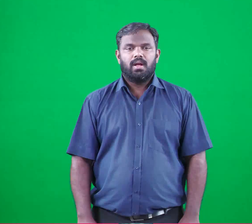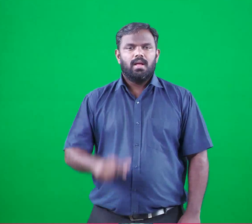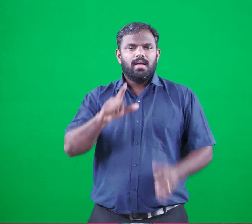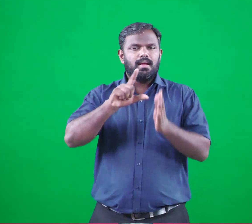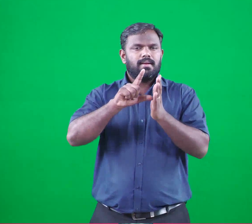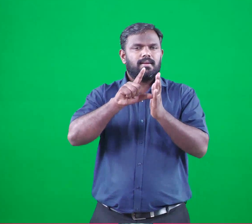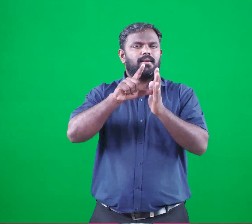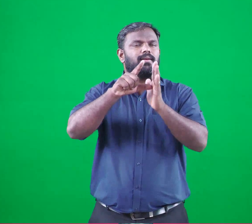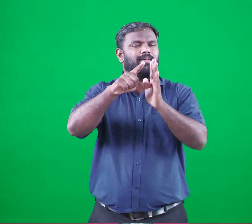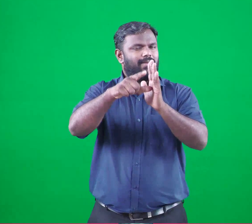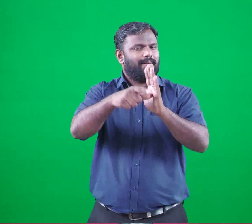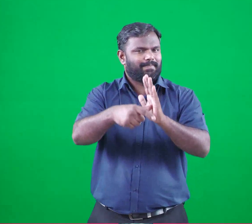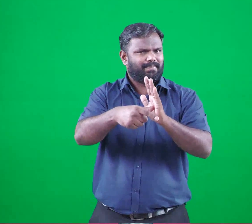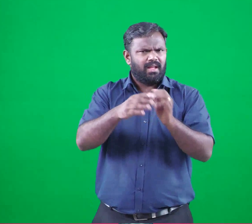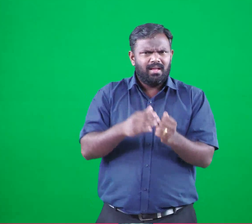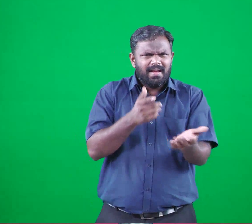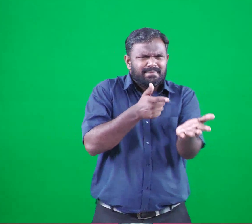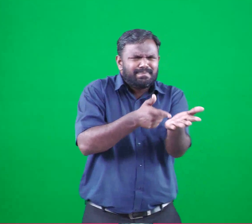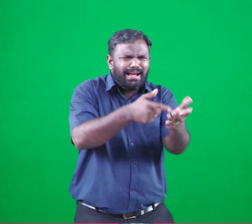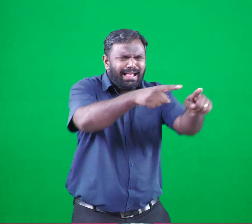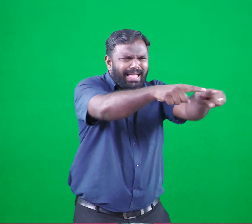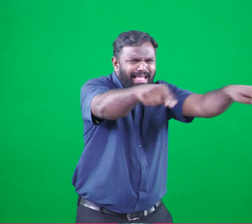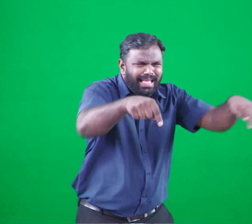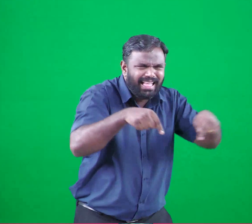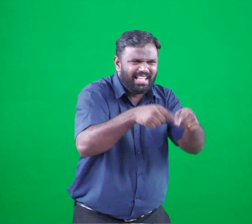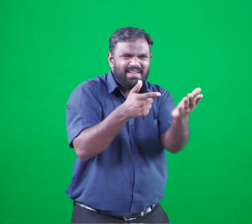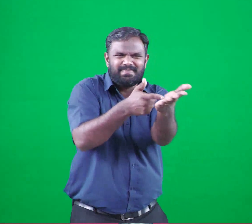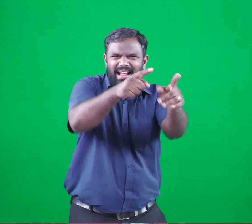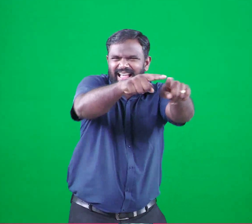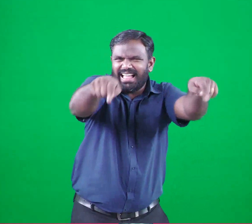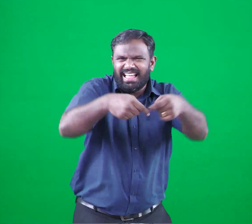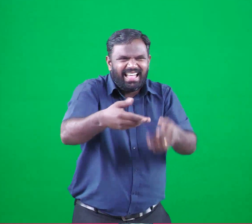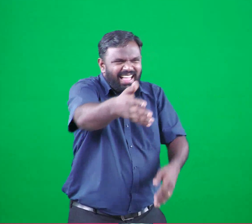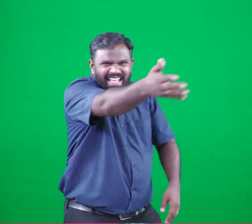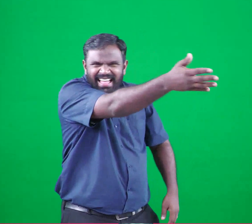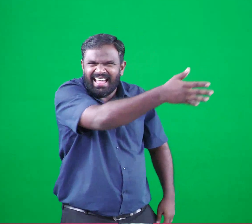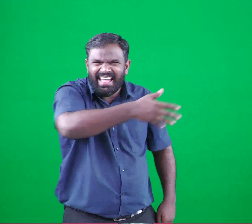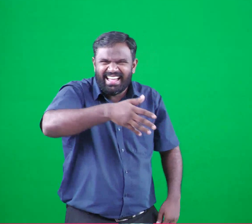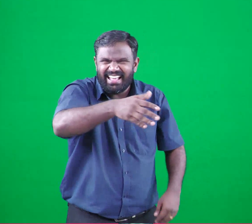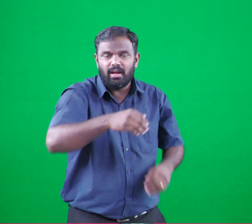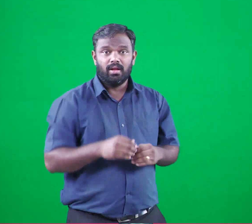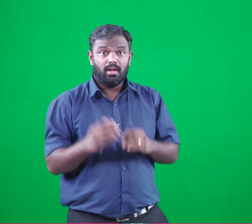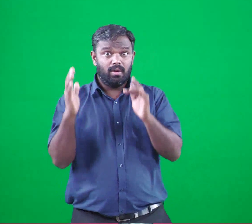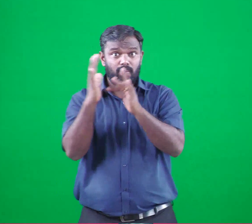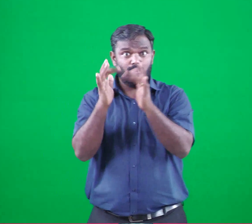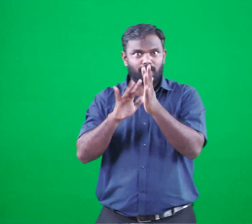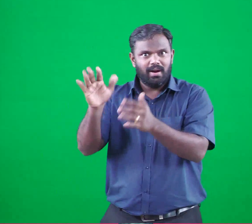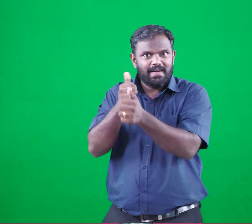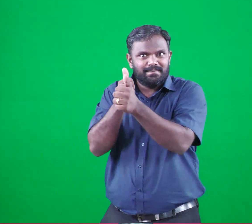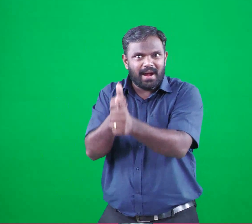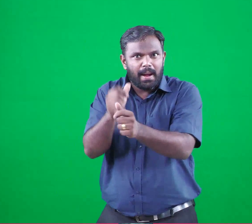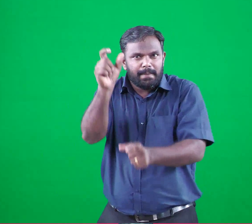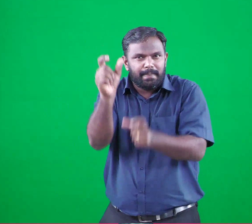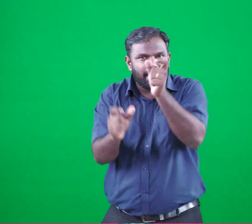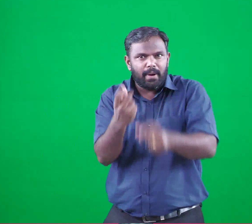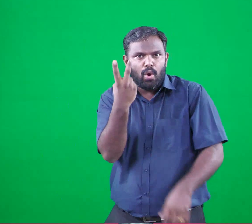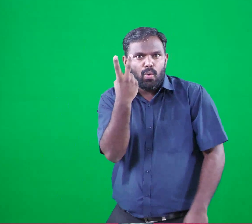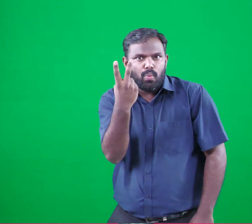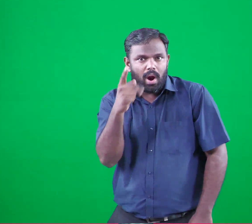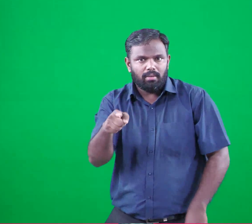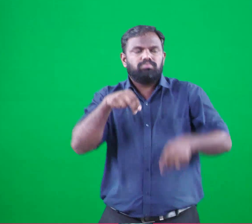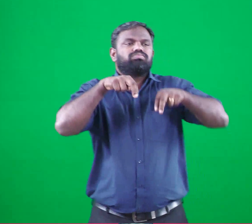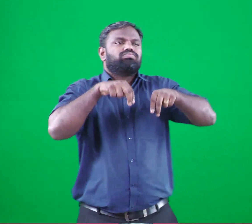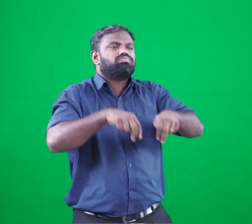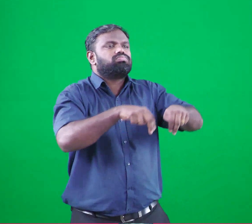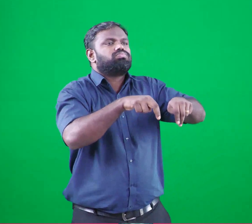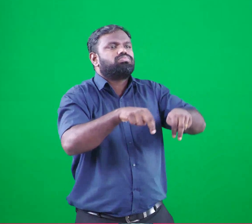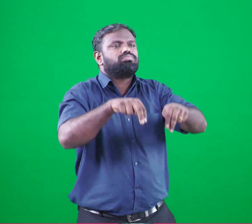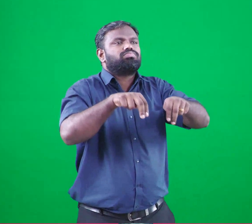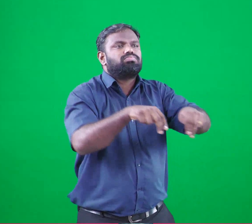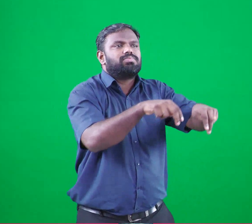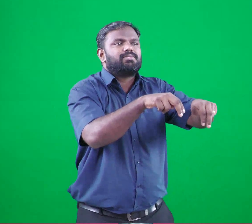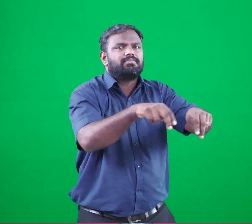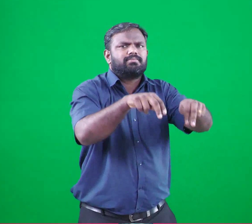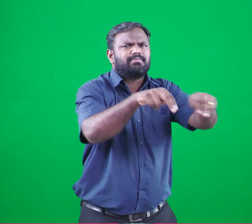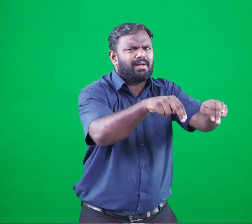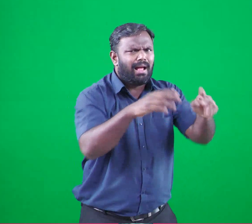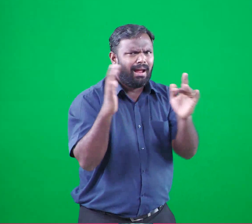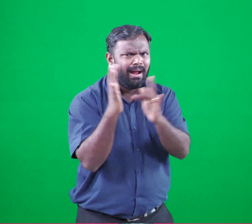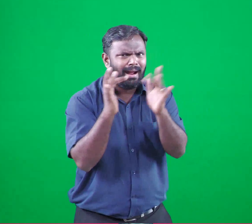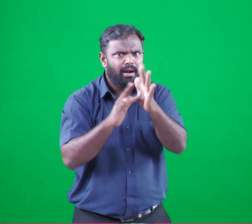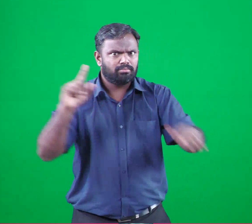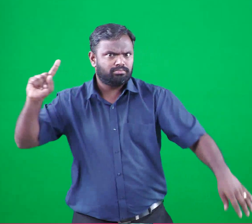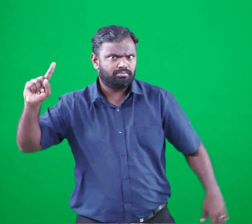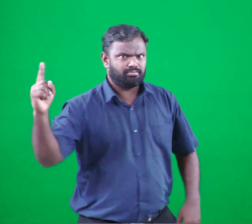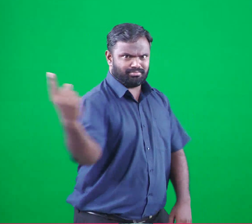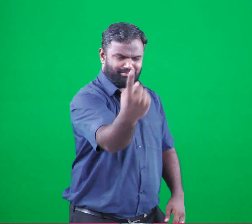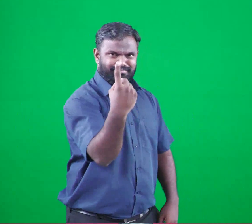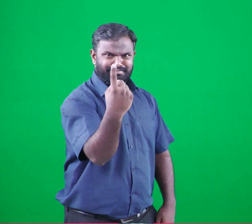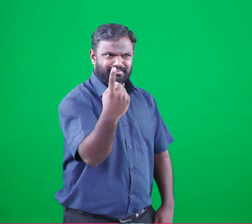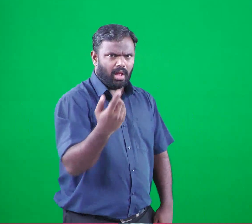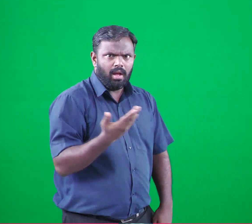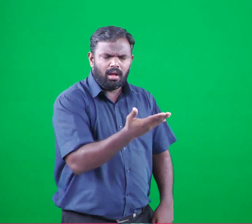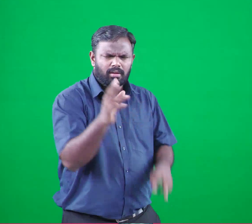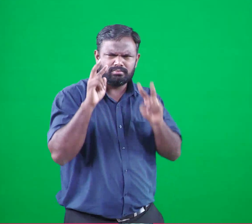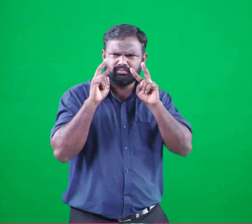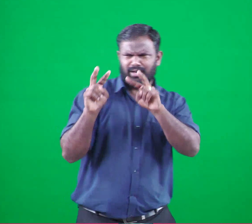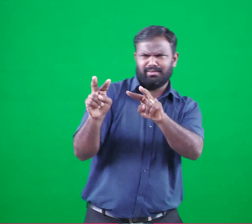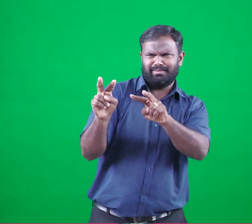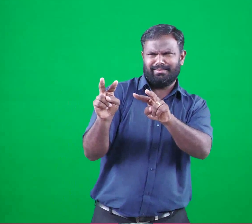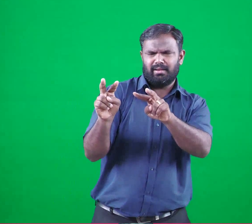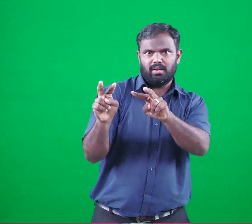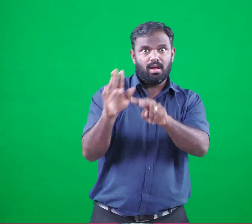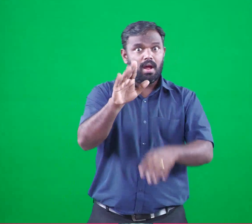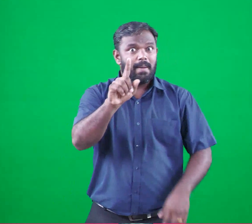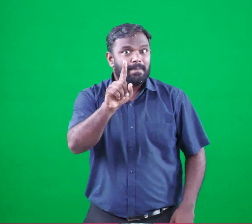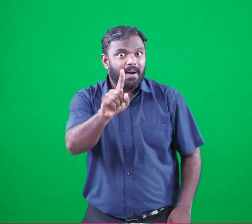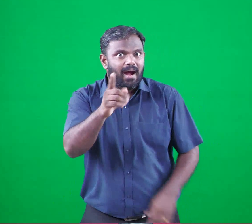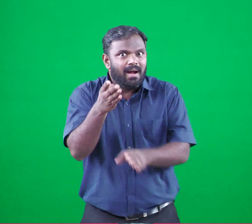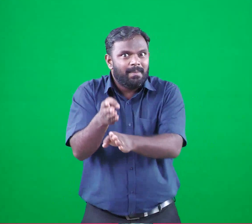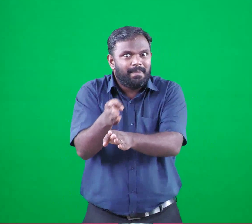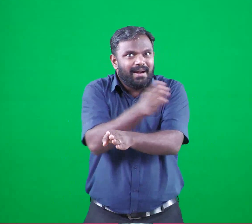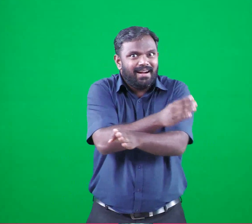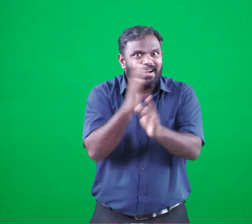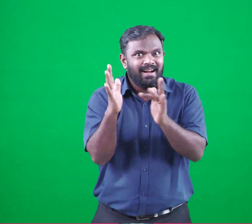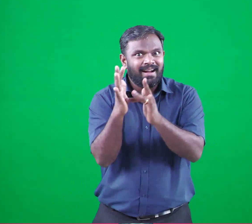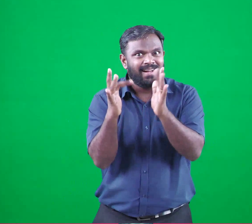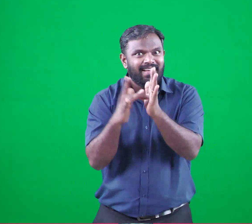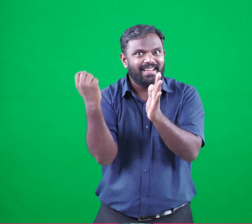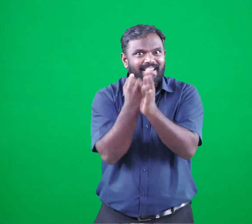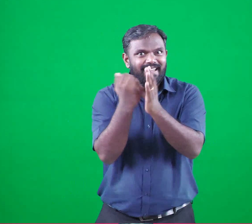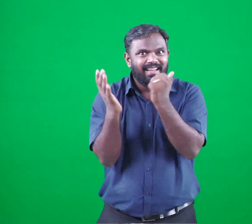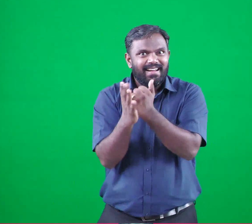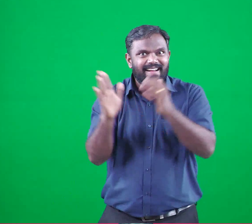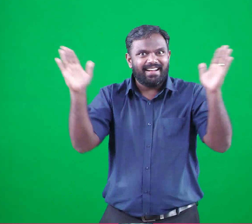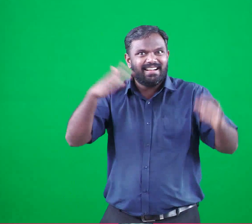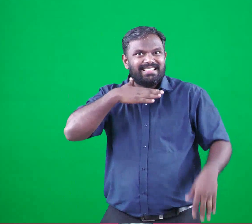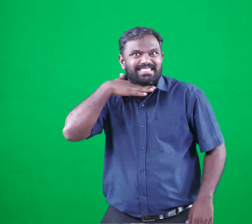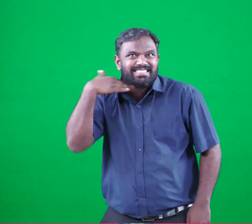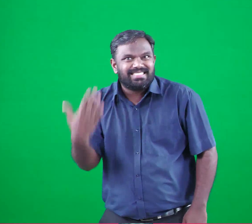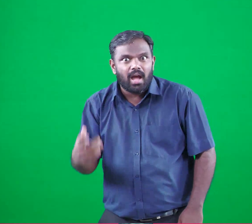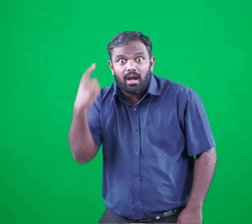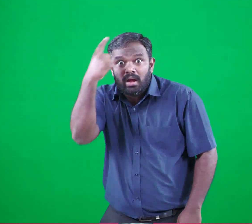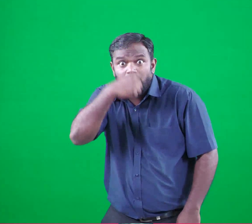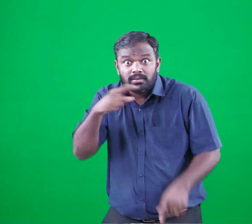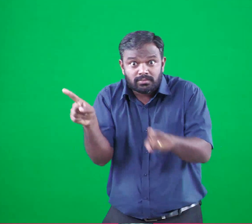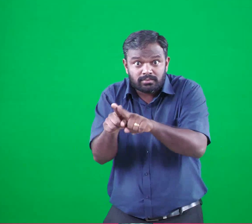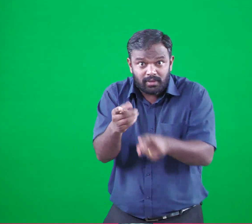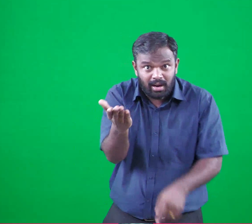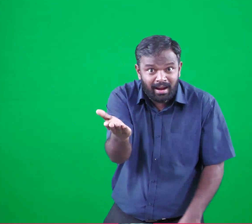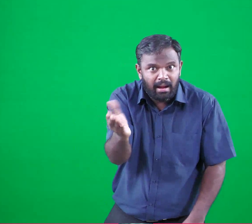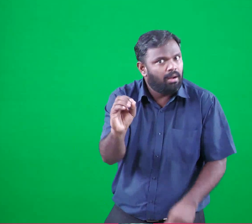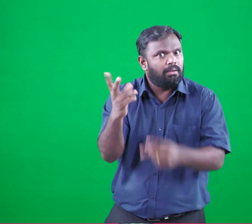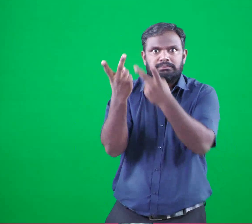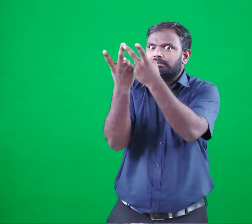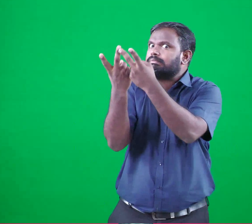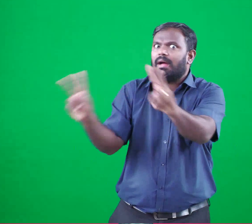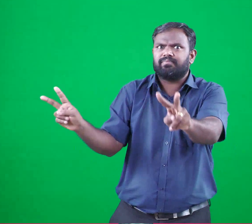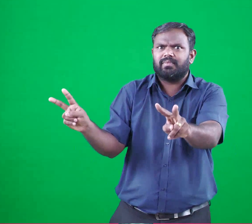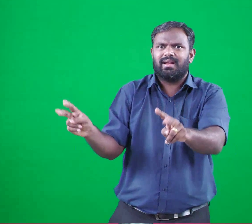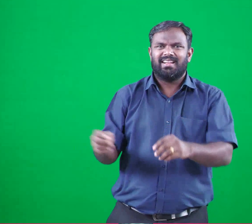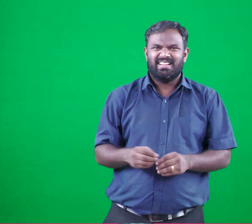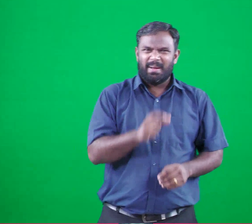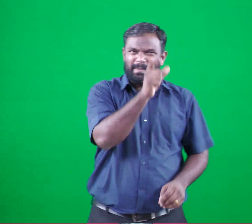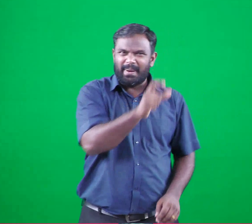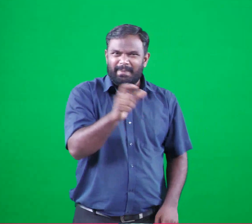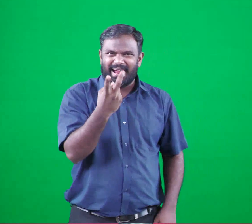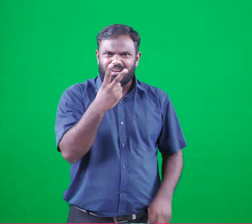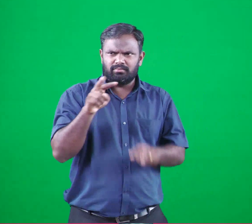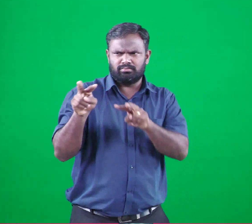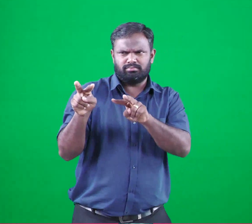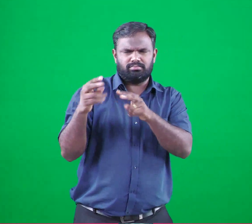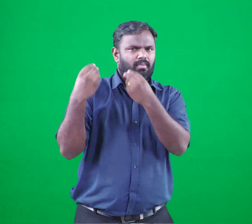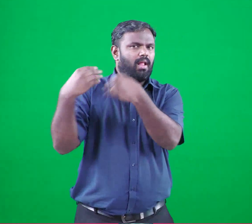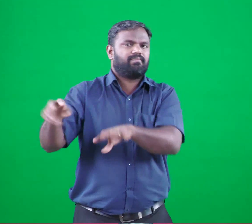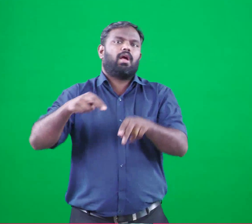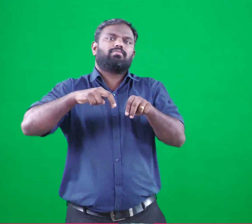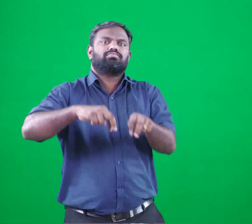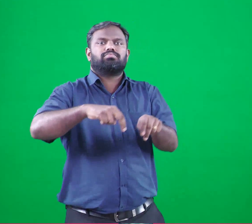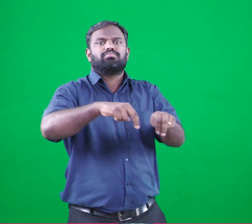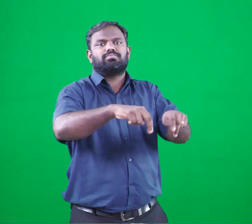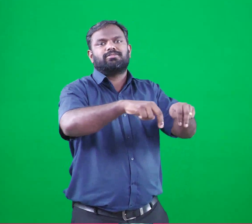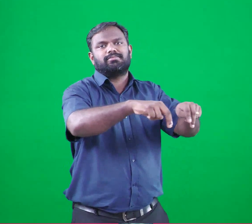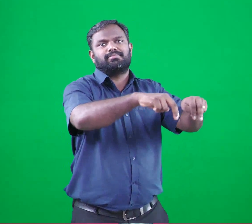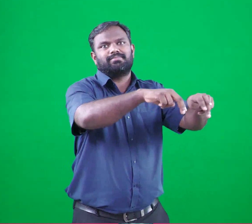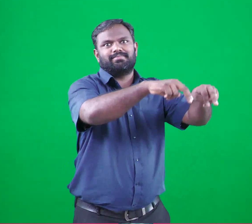After this, Jesus appeared in a different form to two of them as they walked along in the country.